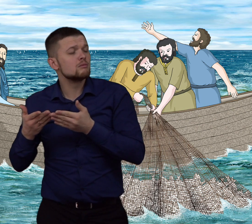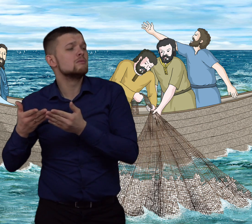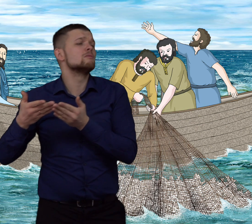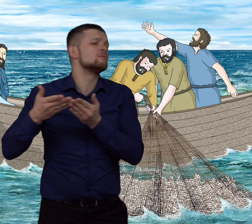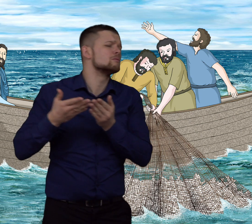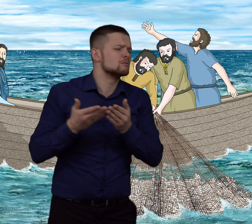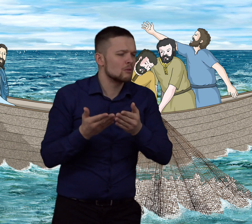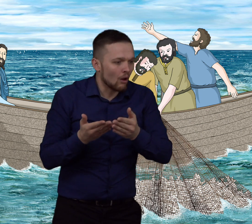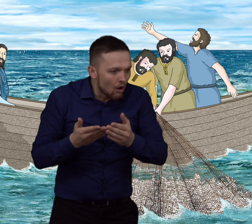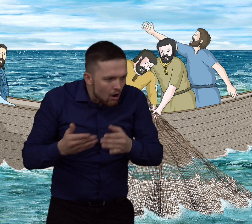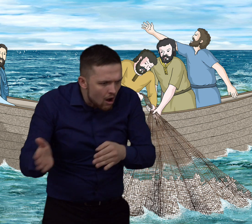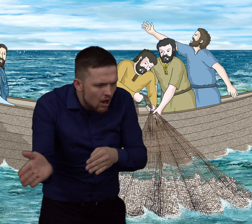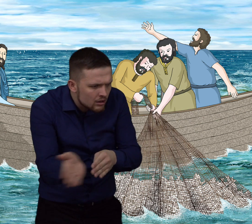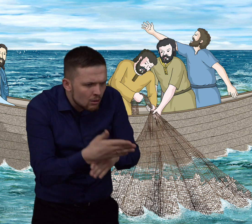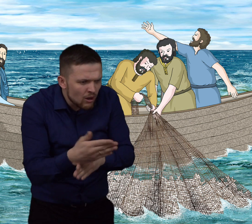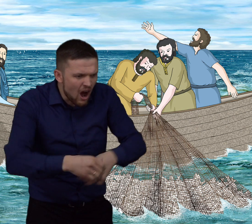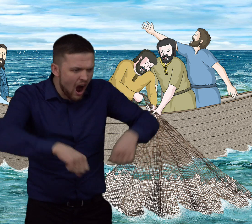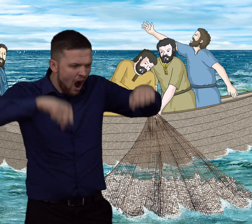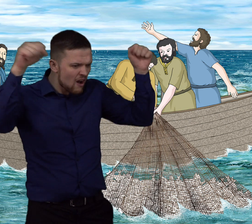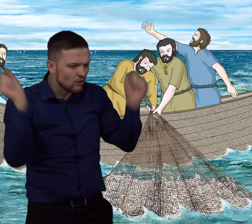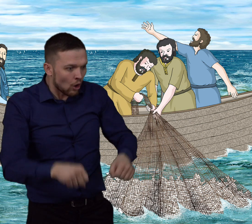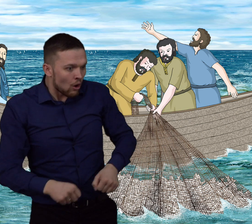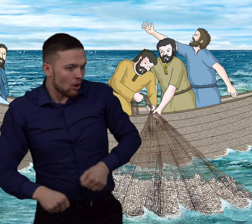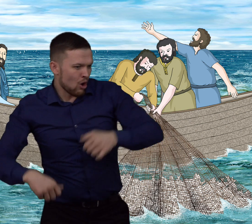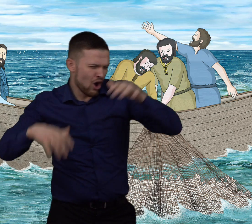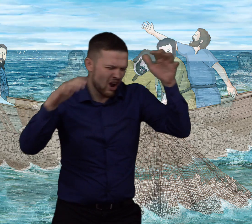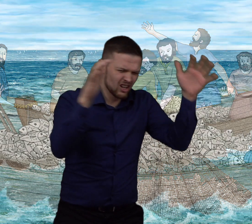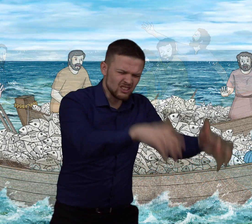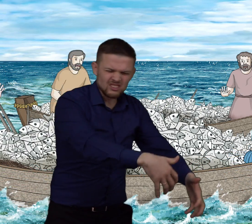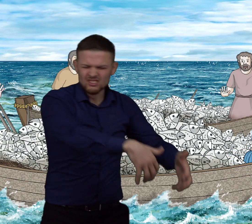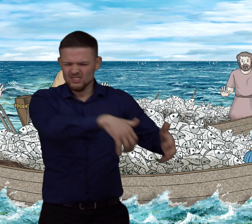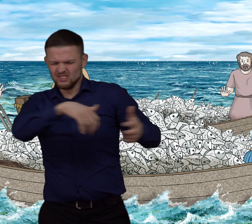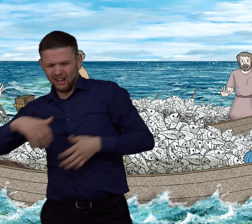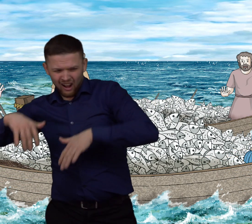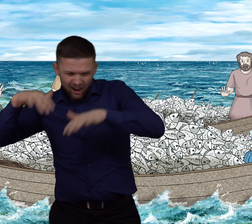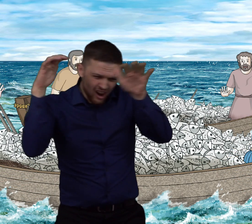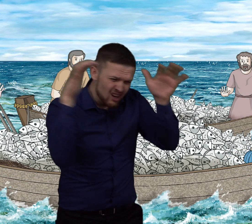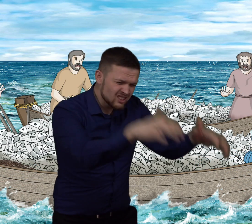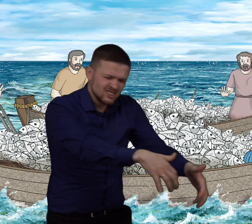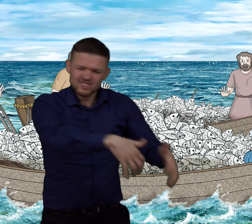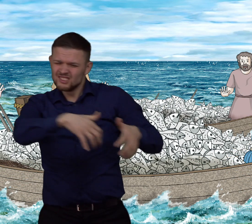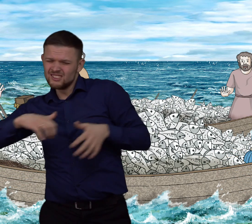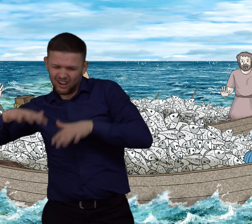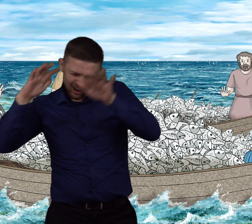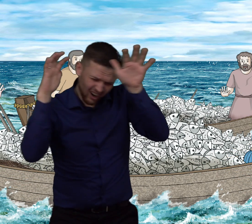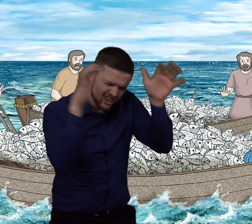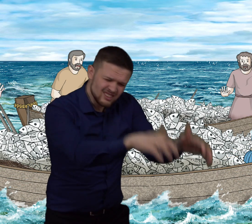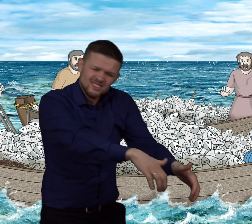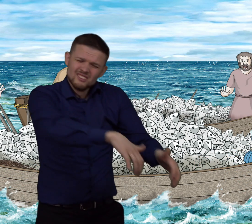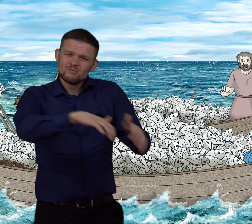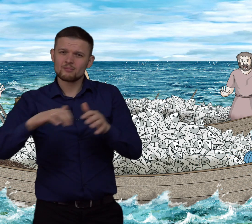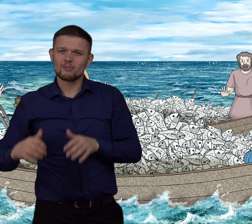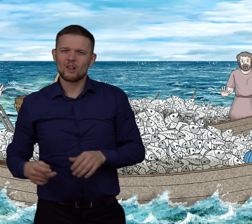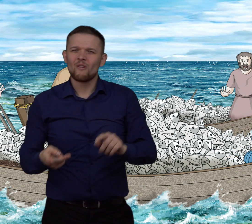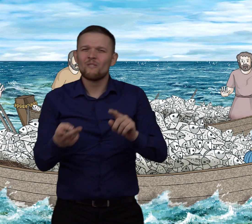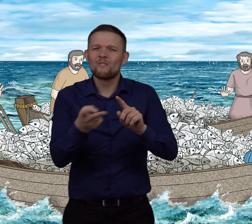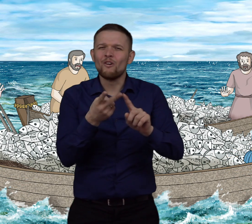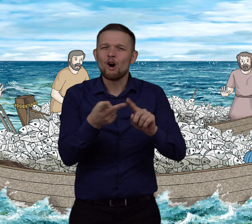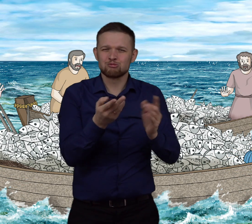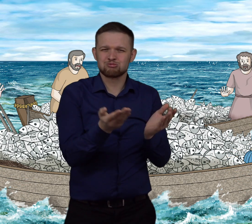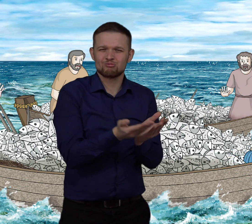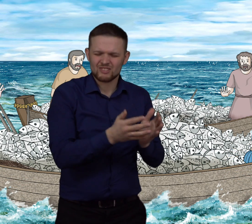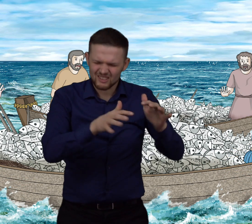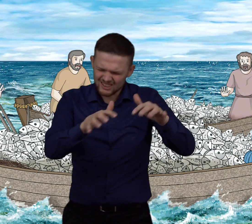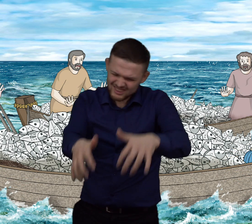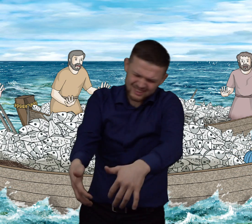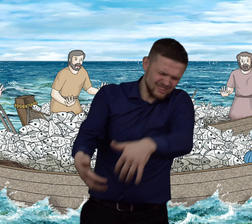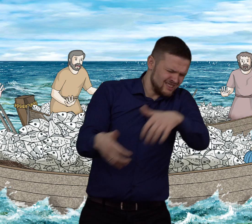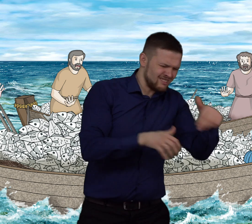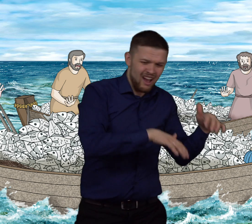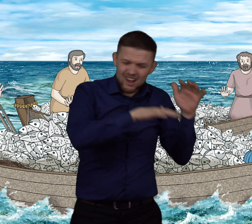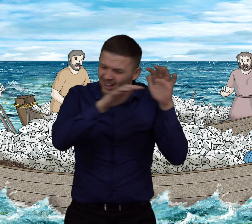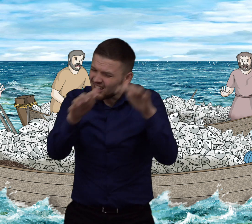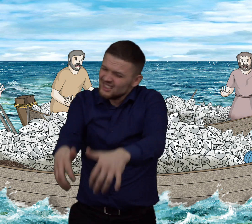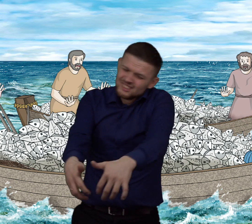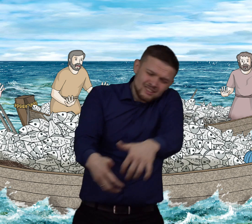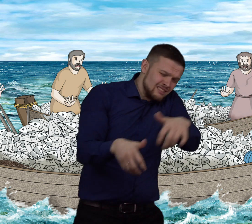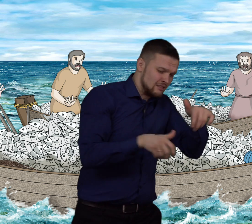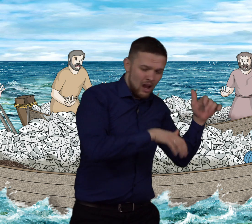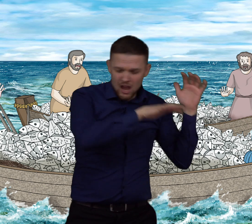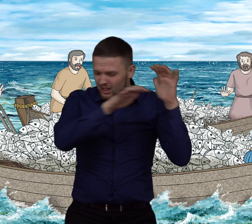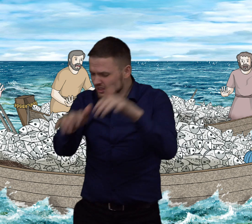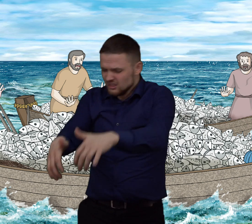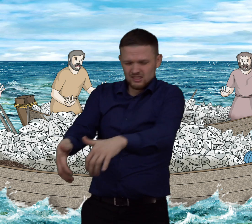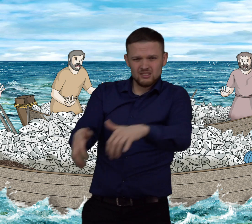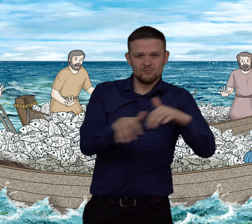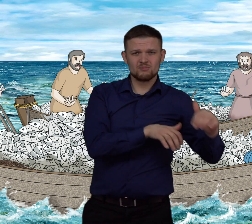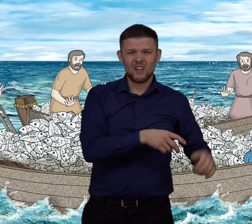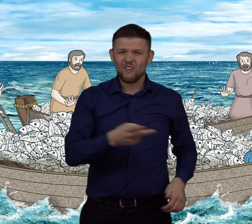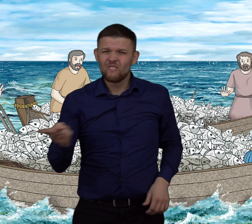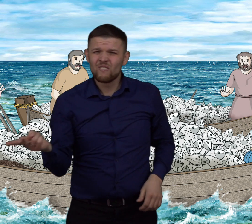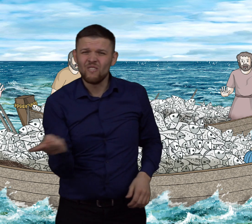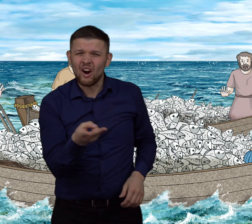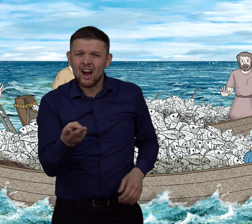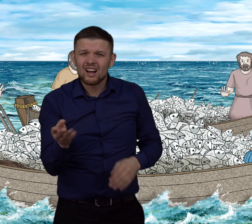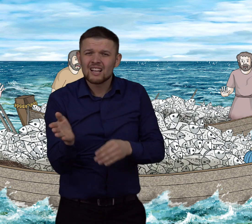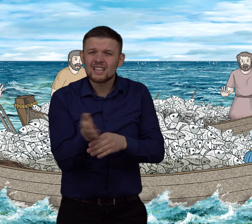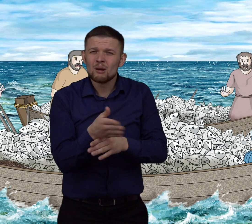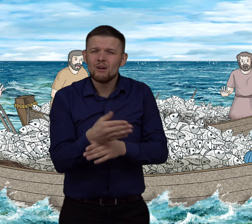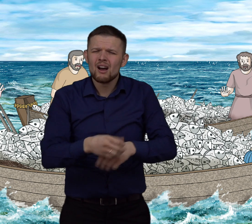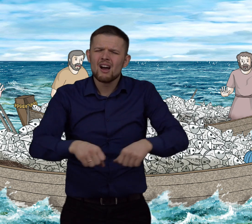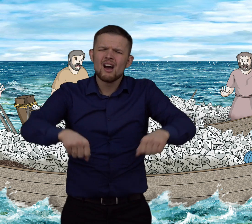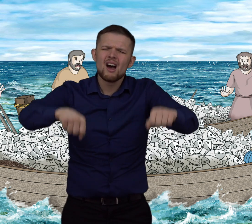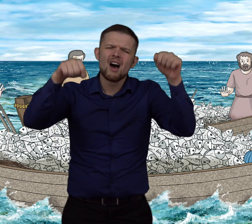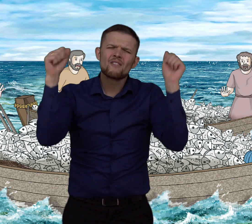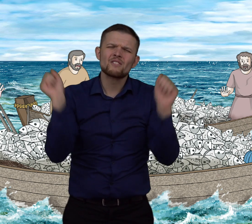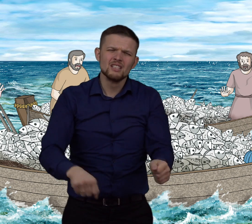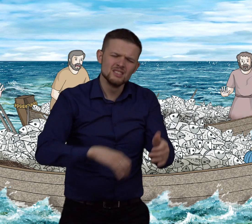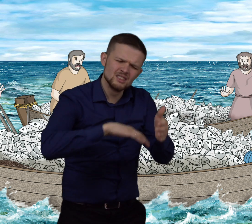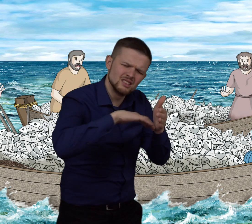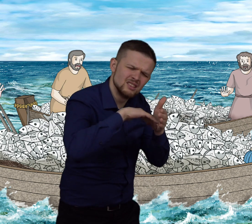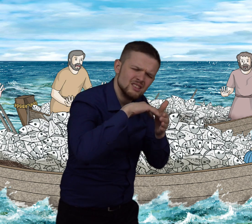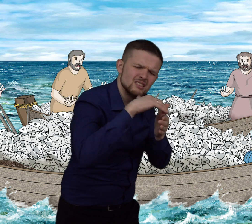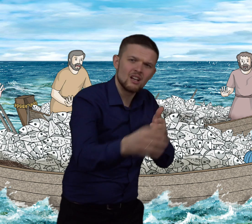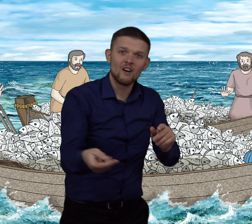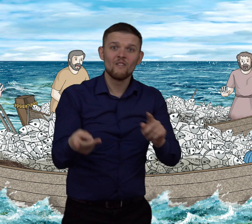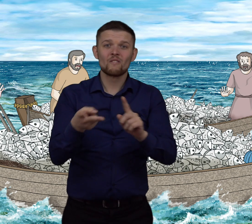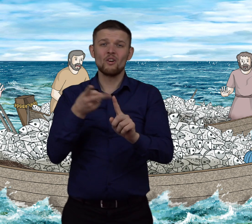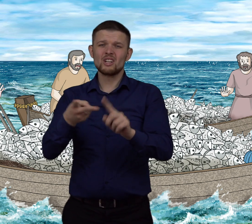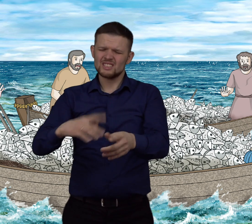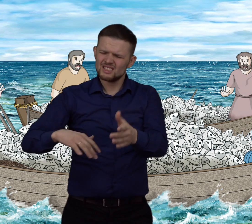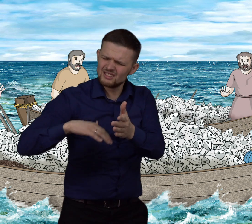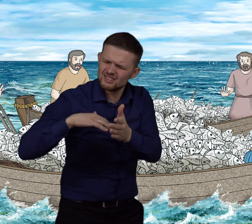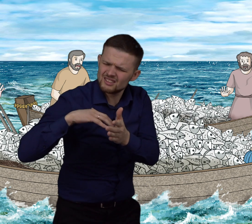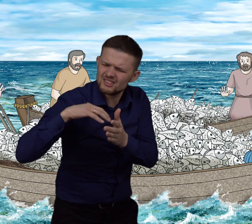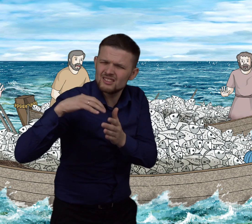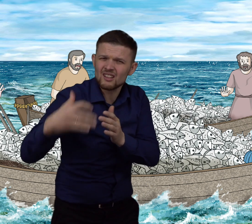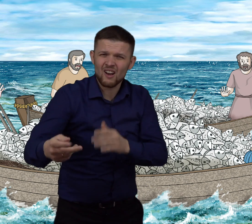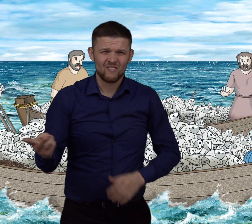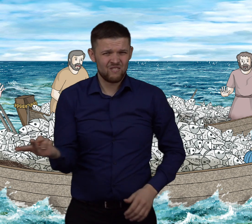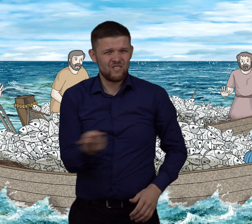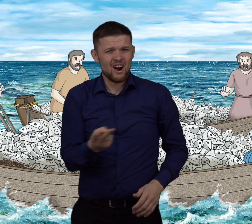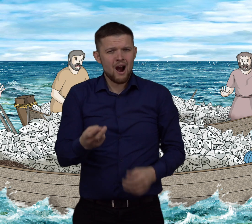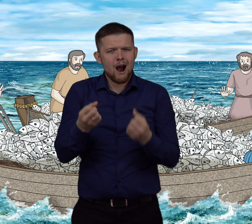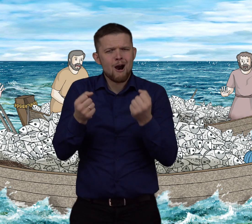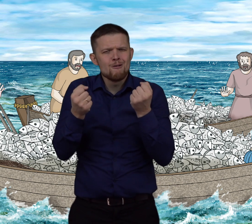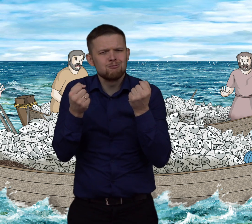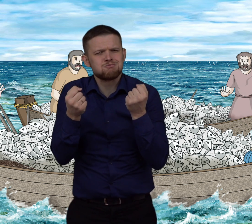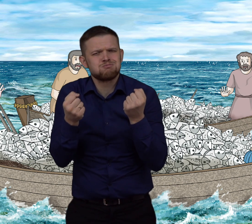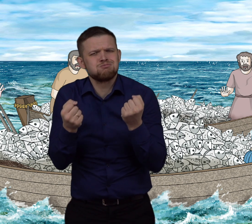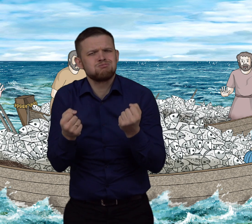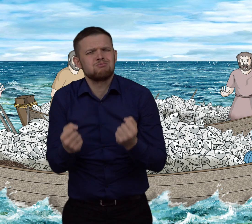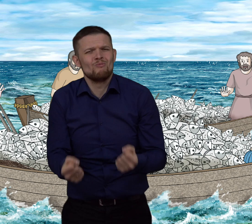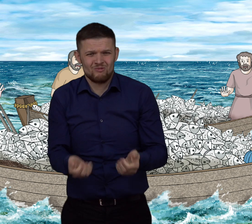When Simon Peter saw this, he fell at Jesus’ knees.